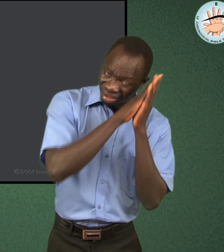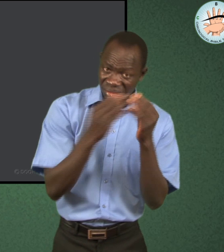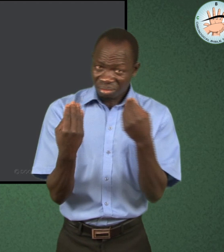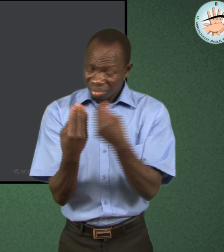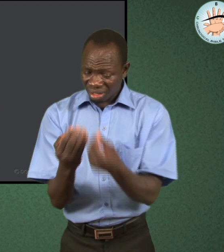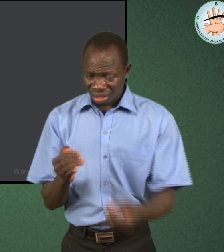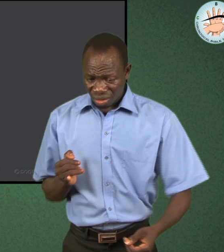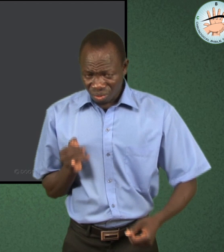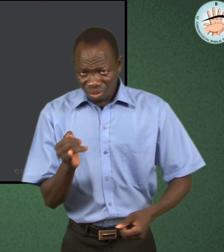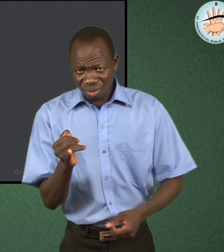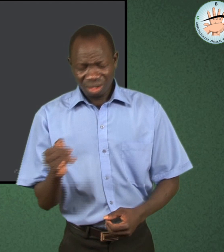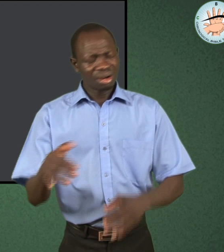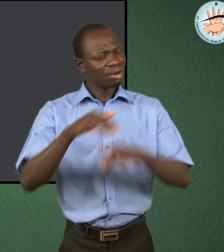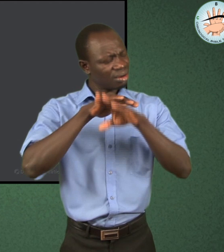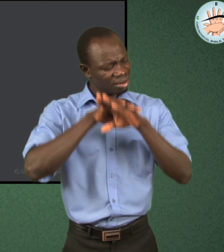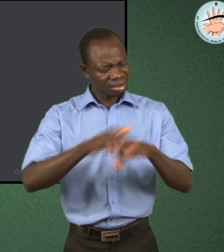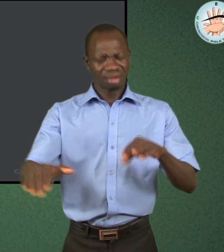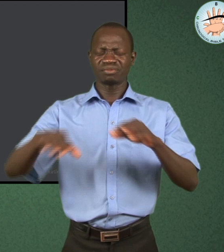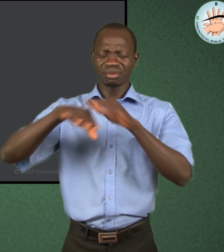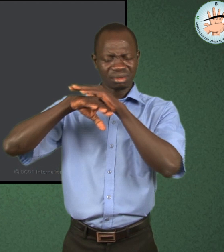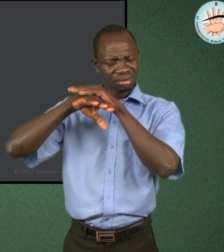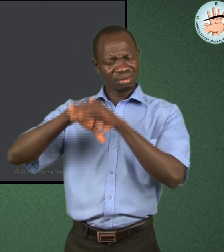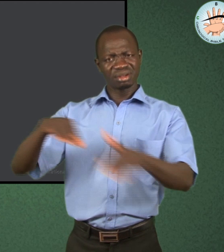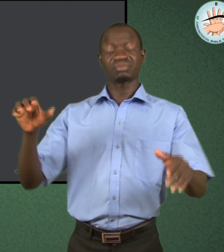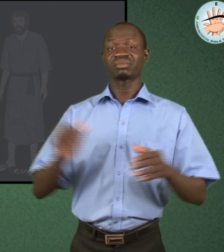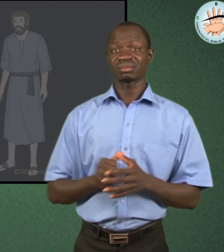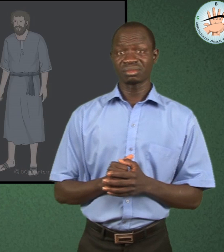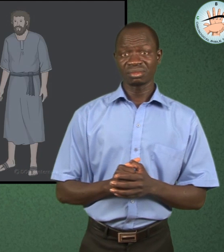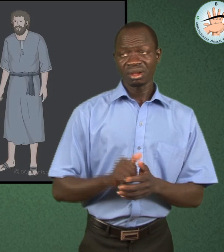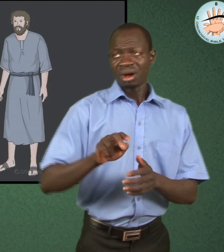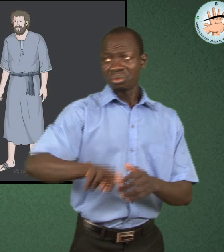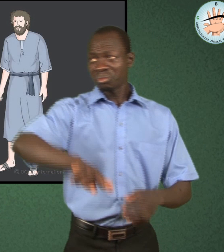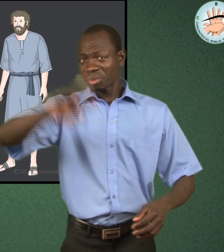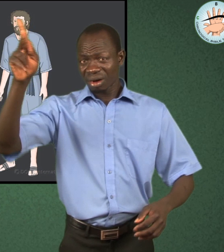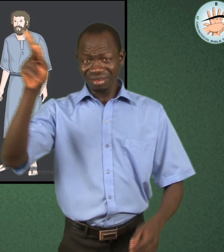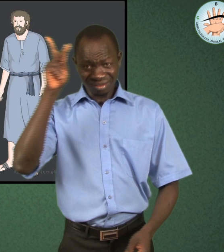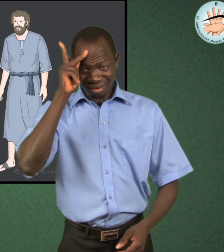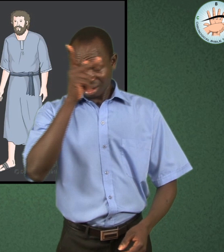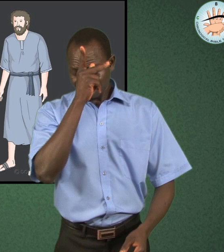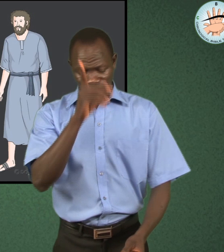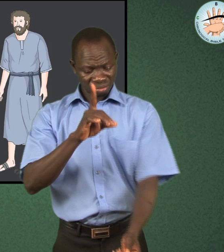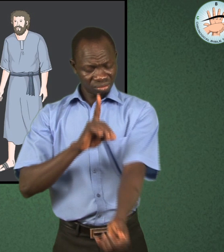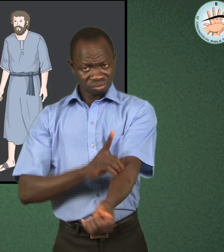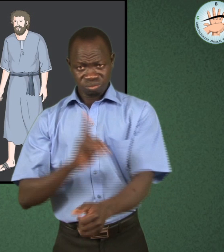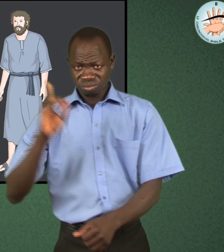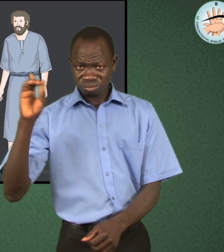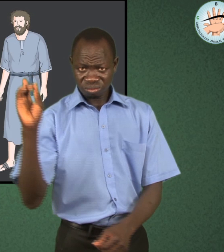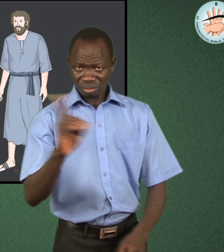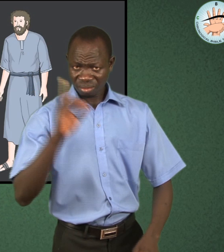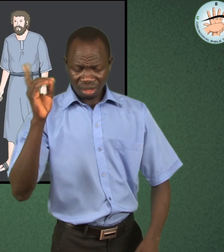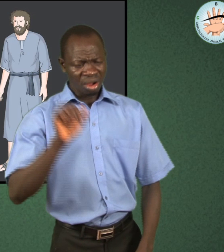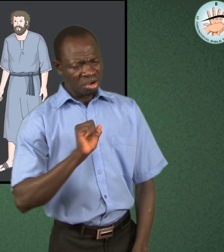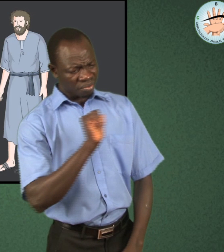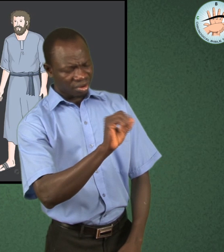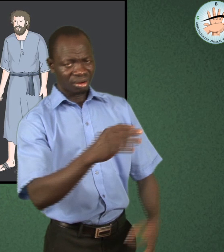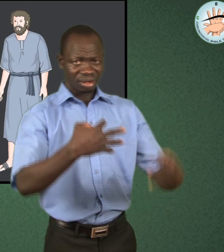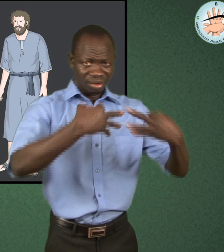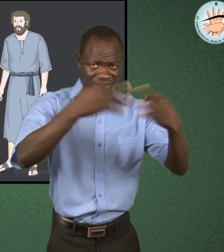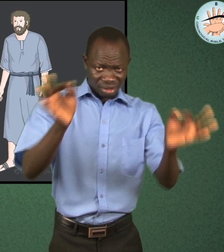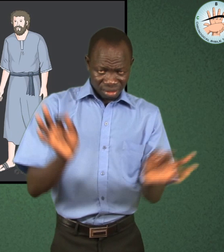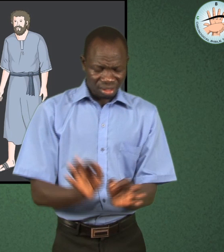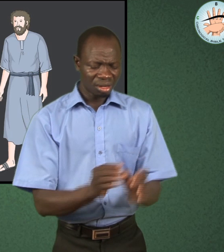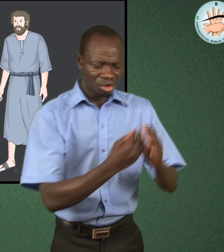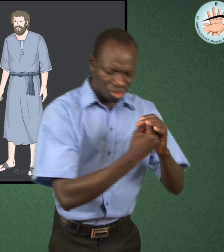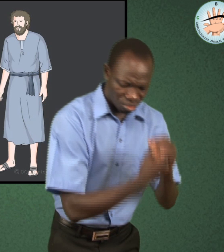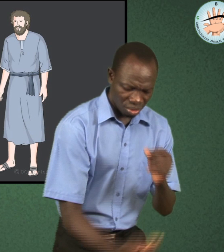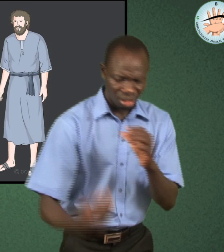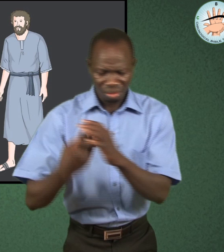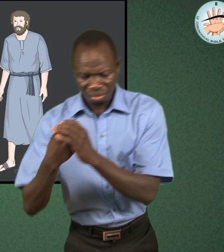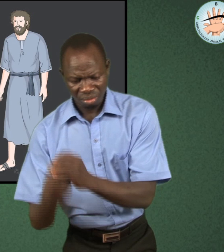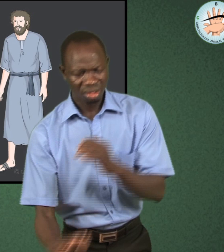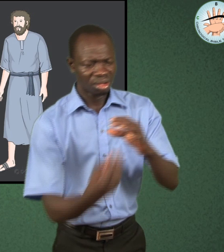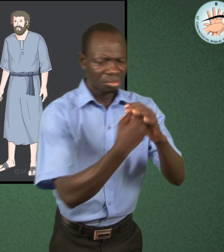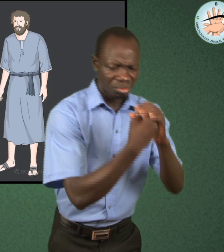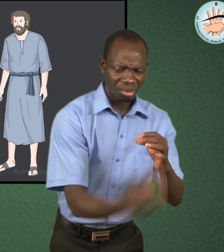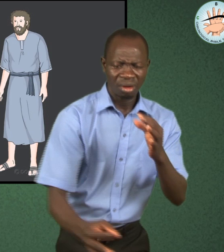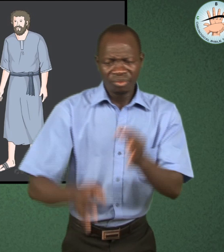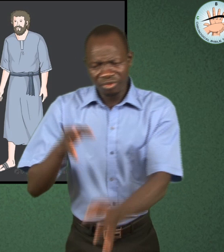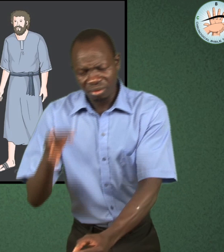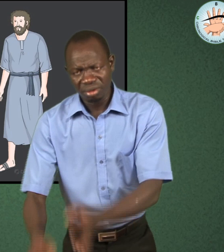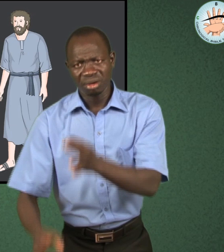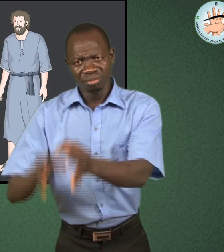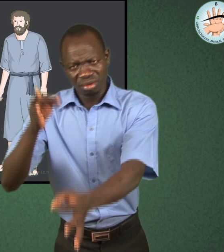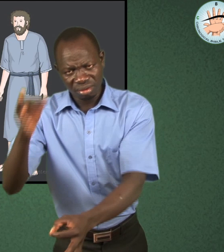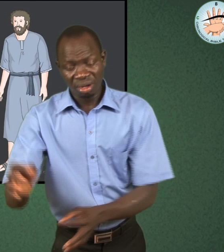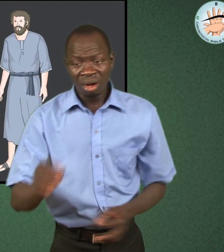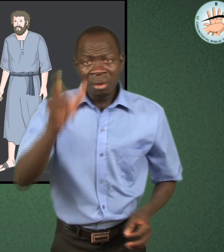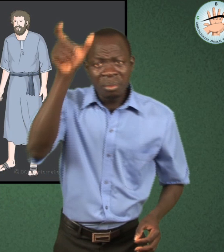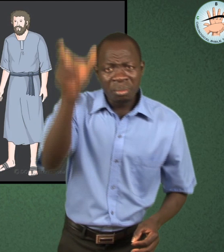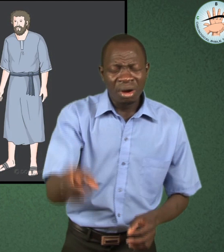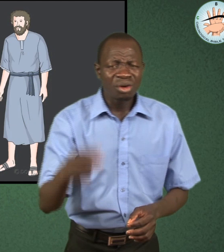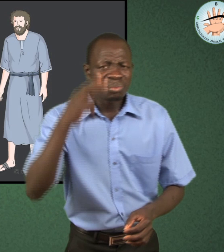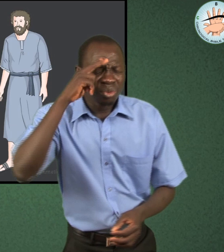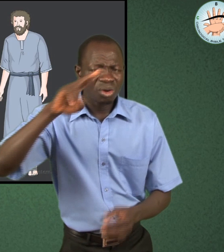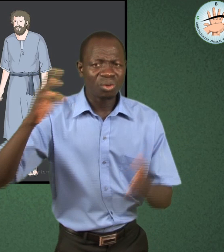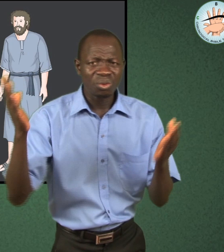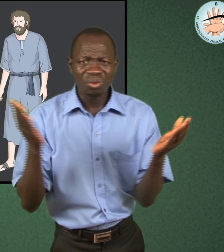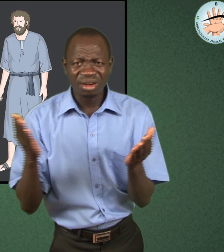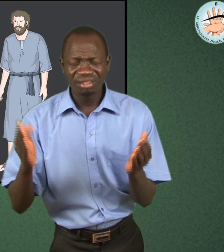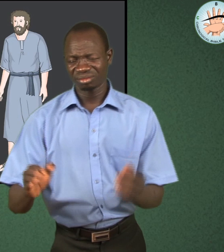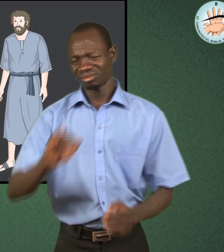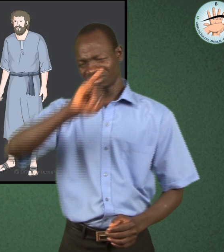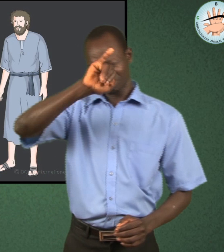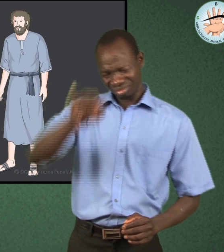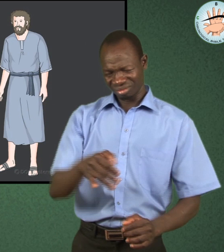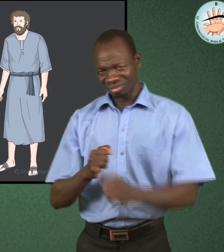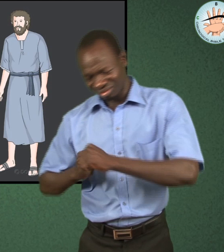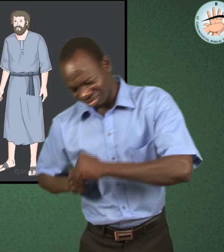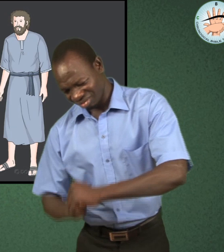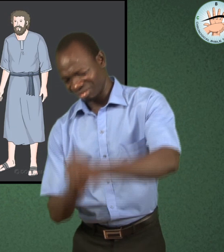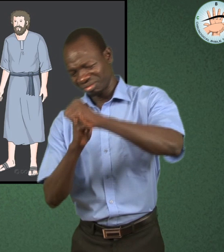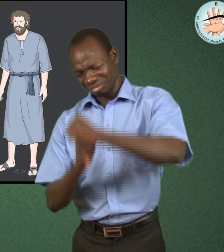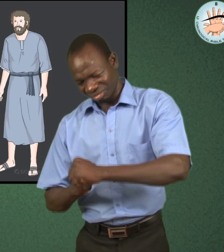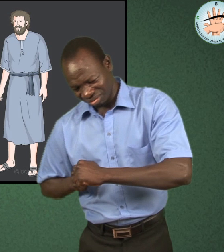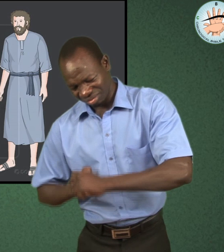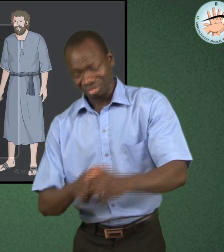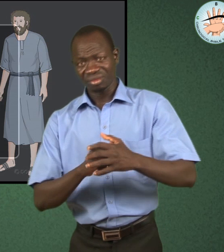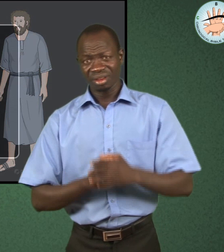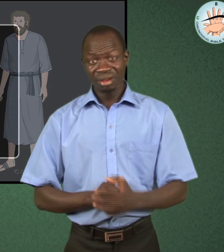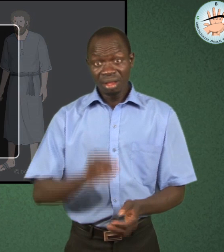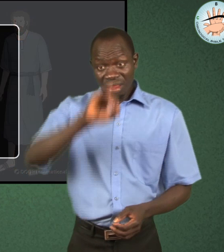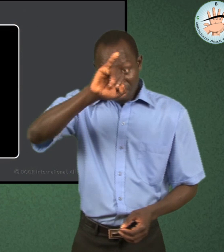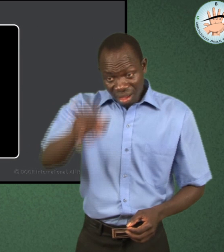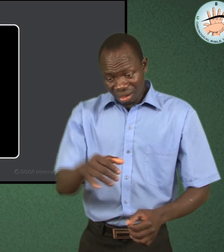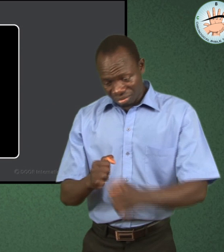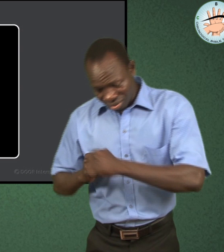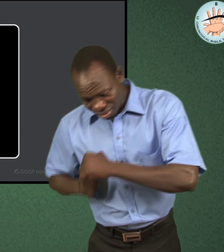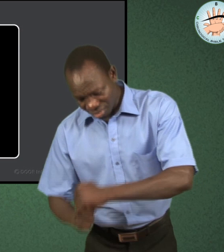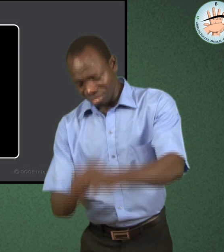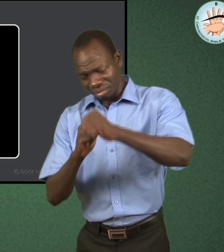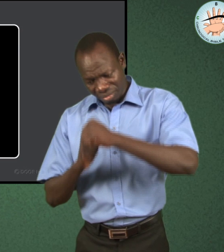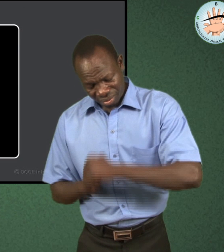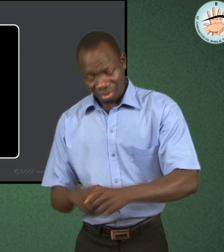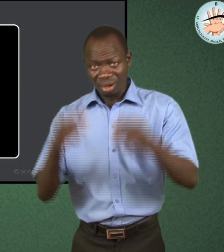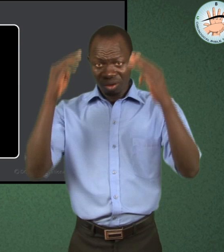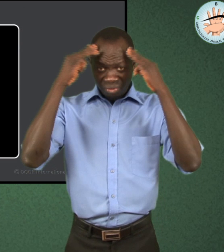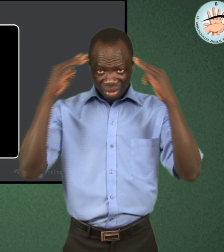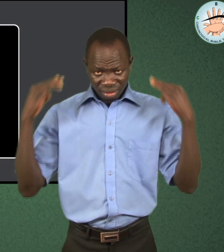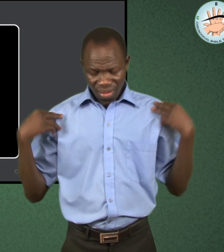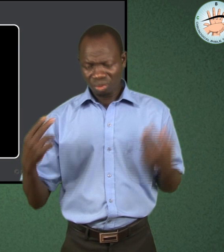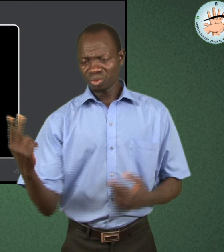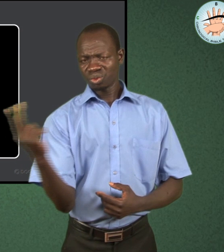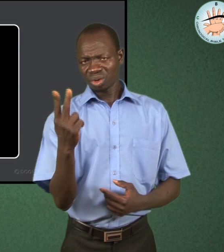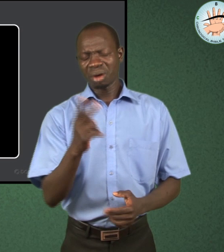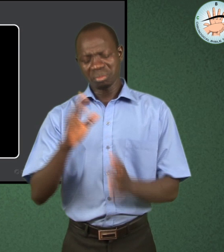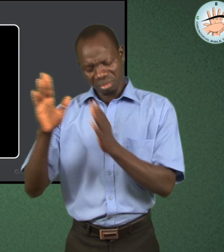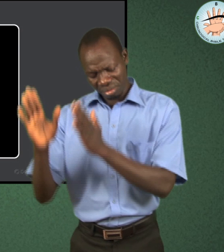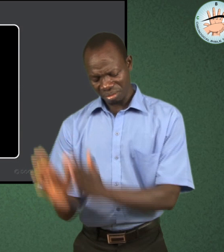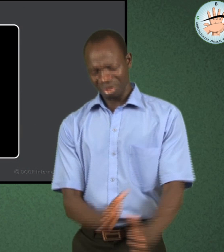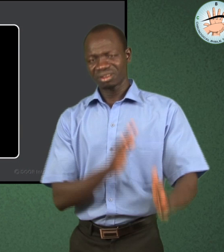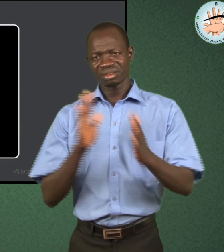But after he had pondered these things, an angel of the Lord appeared to him in a dream and said, “Joseph, son of David, do not be afraid to embrace Mary as your wife, for the One conceived in her is from the Holy Spirit. She will give birth to a Son, and you are to give Him the name Jesus, because He will save His people from their sins.”